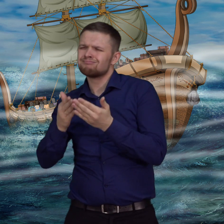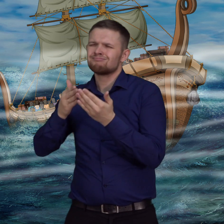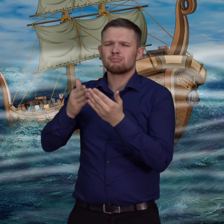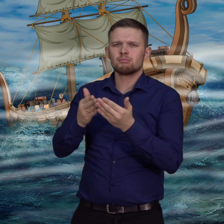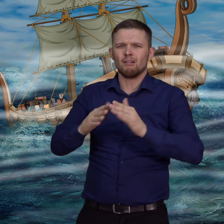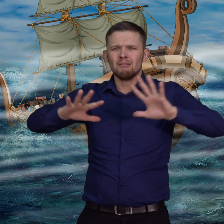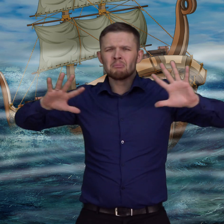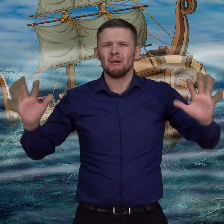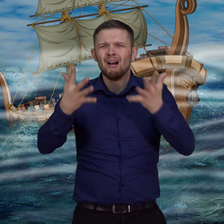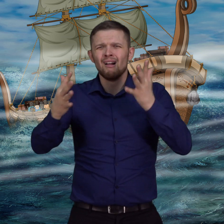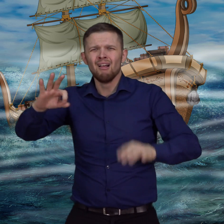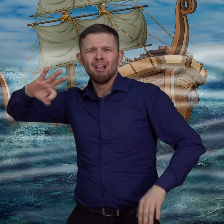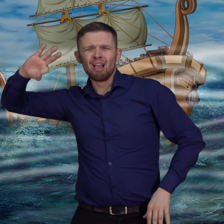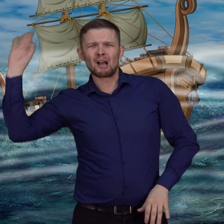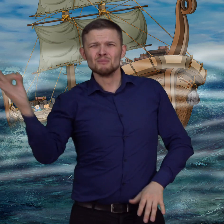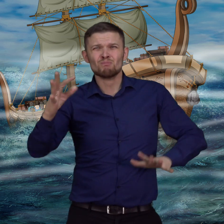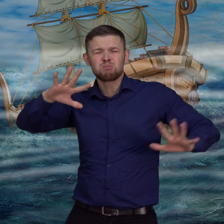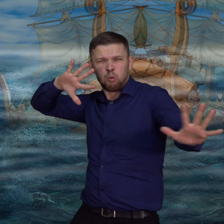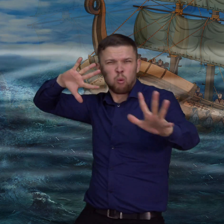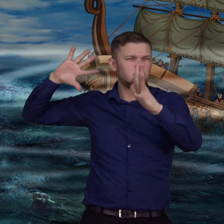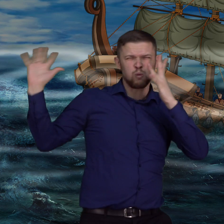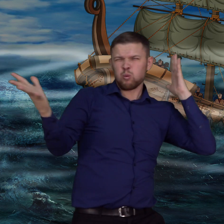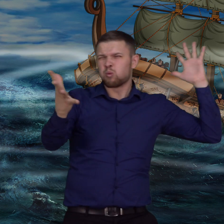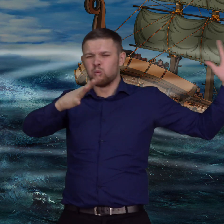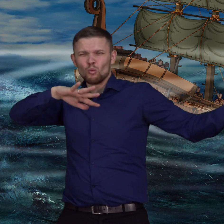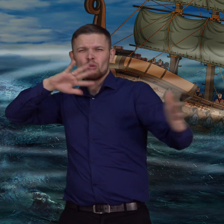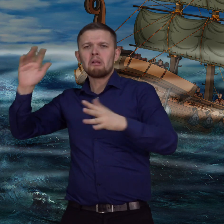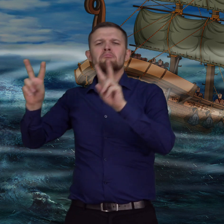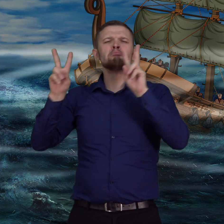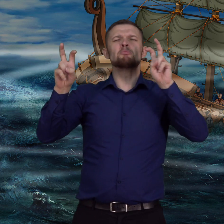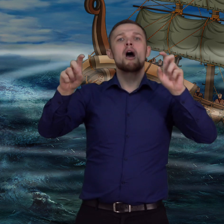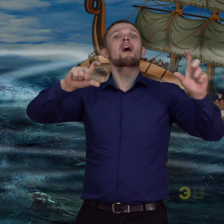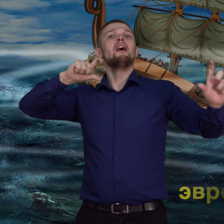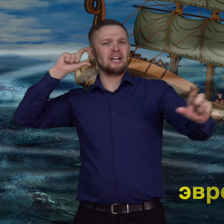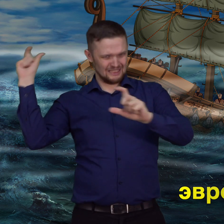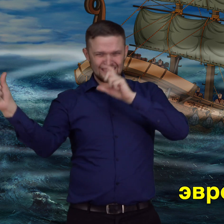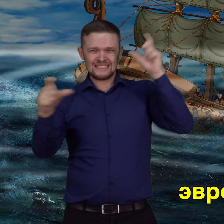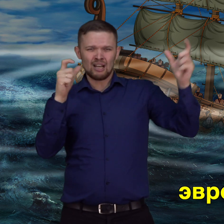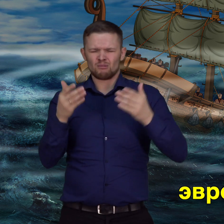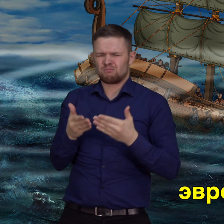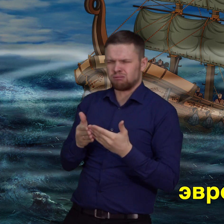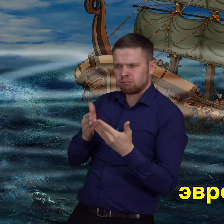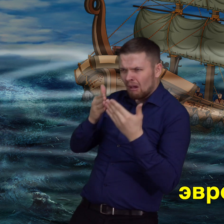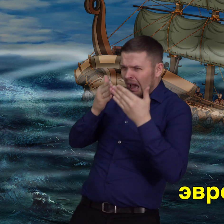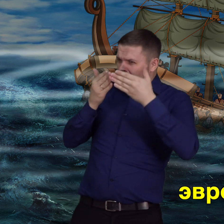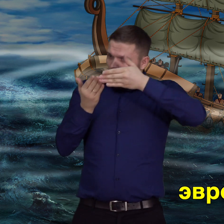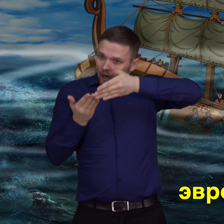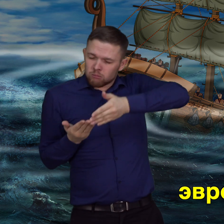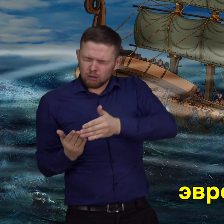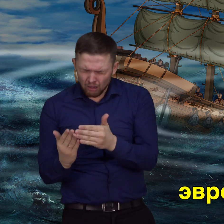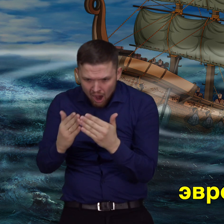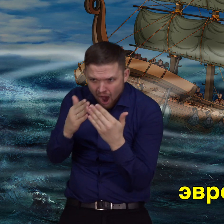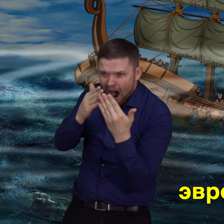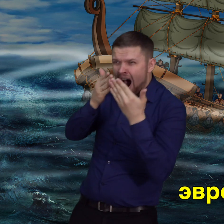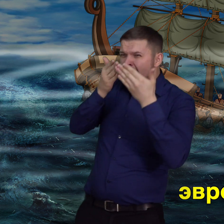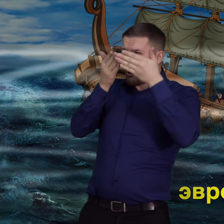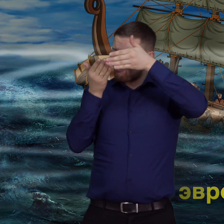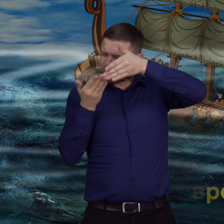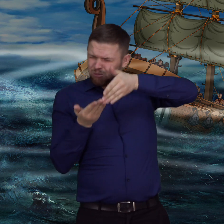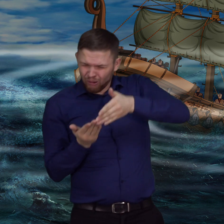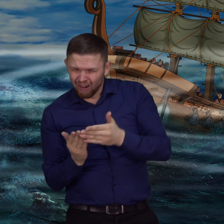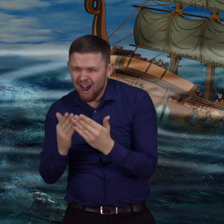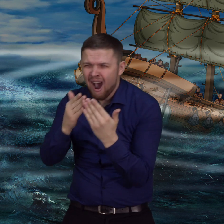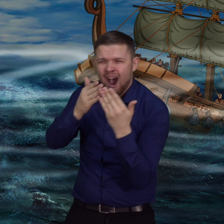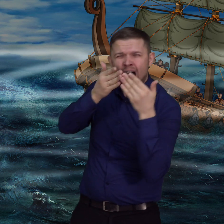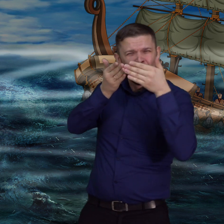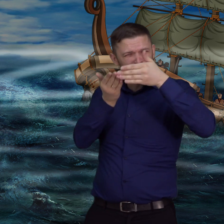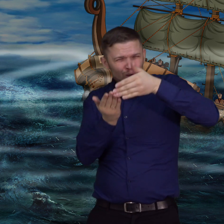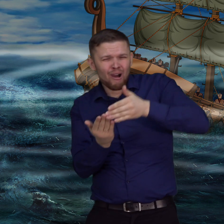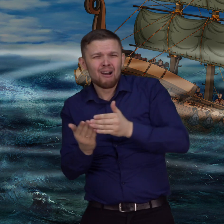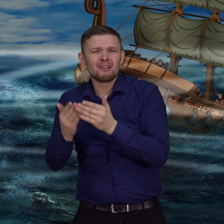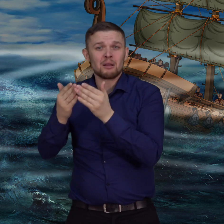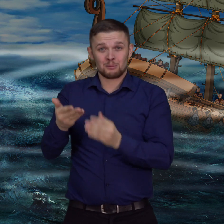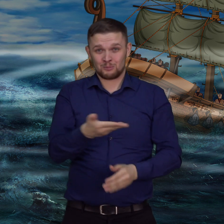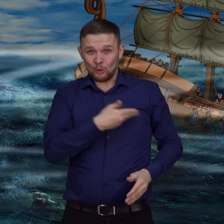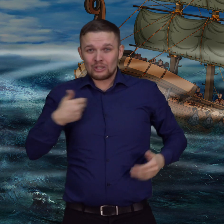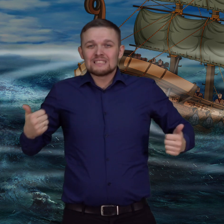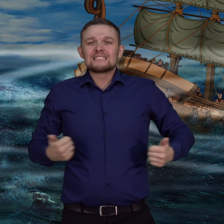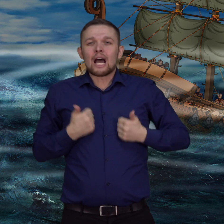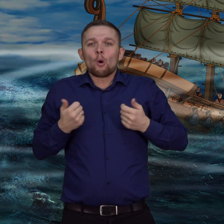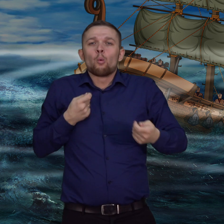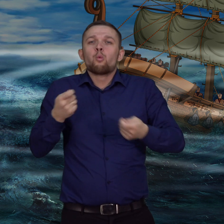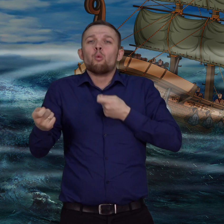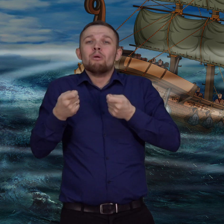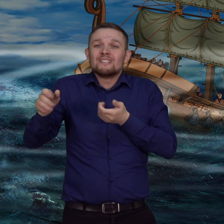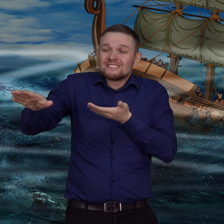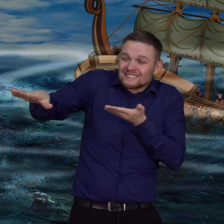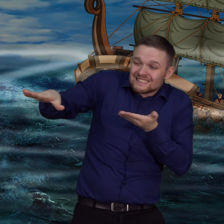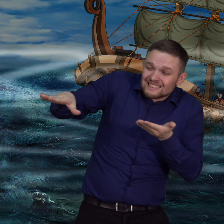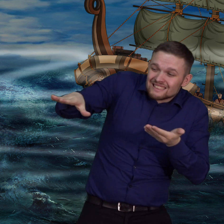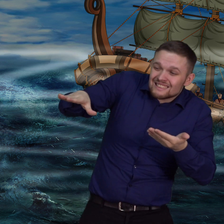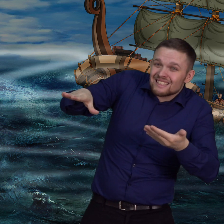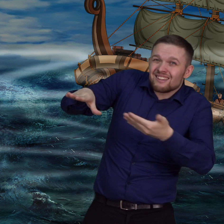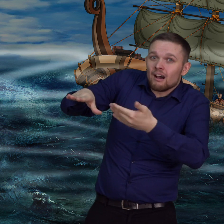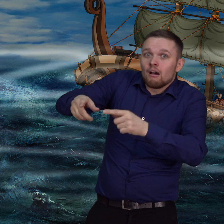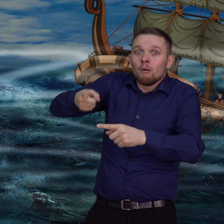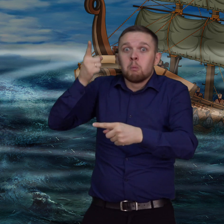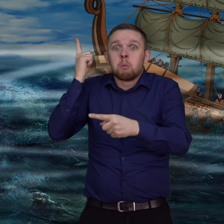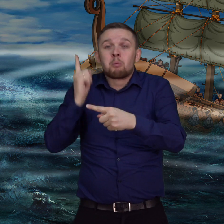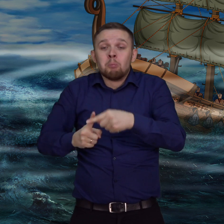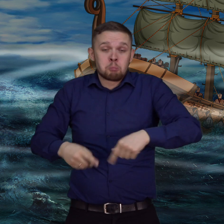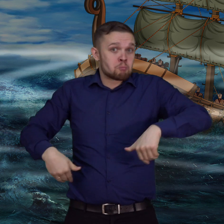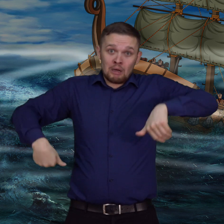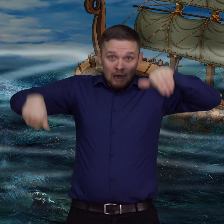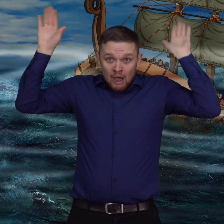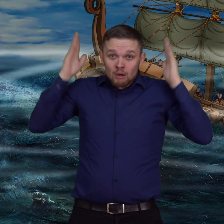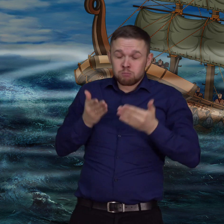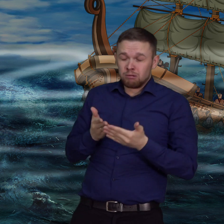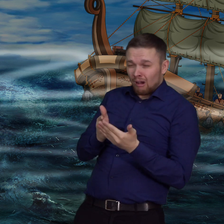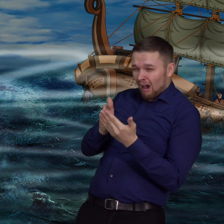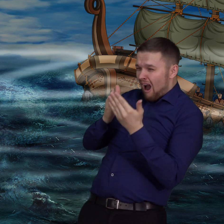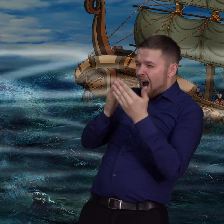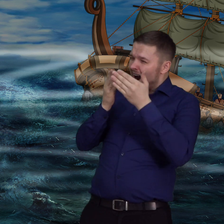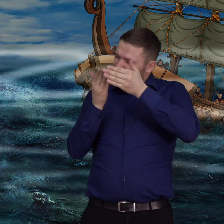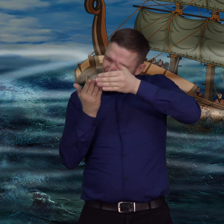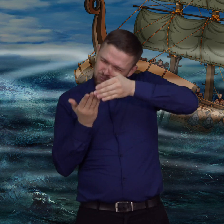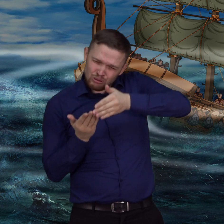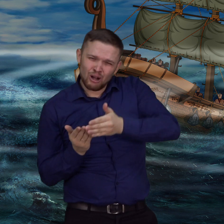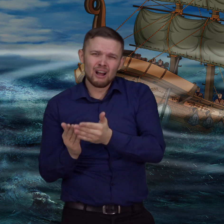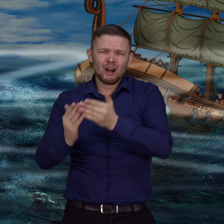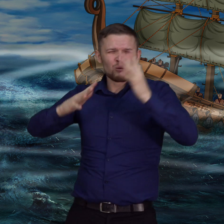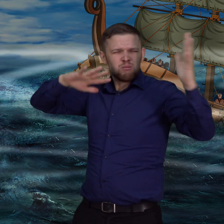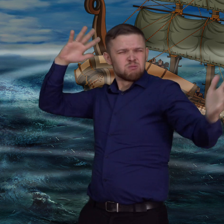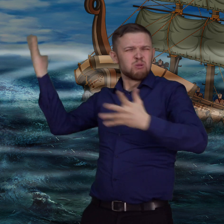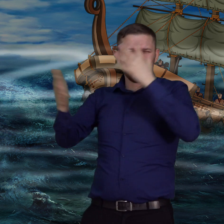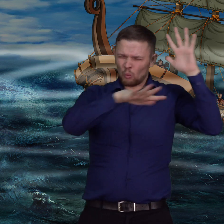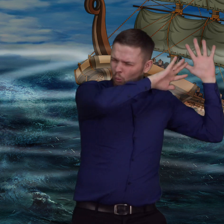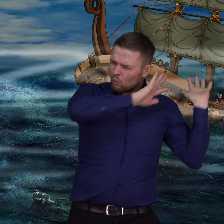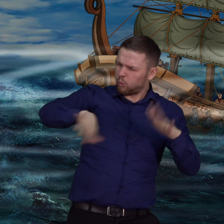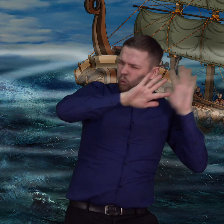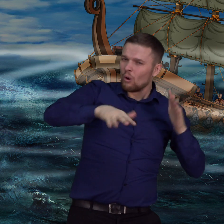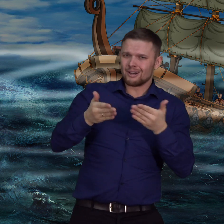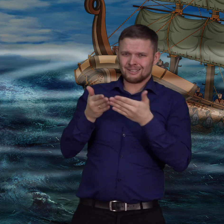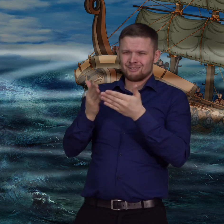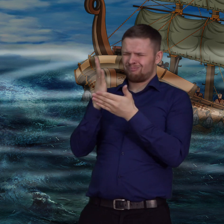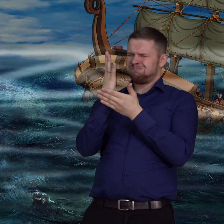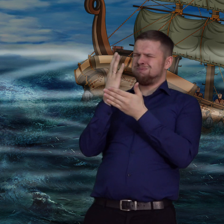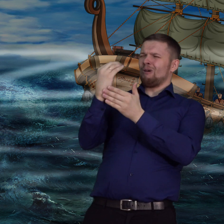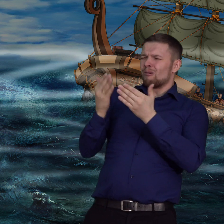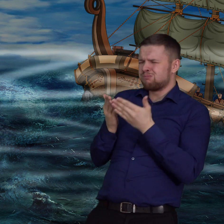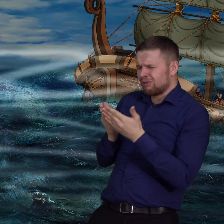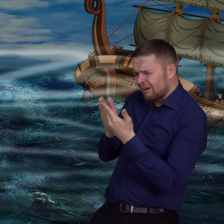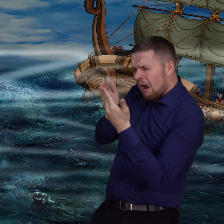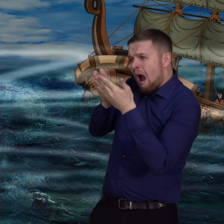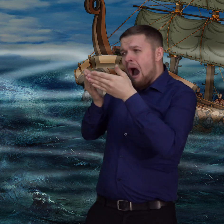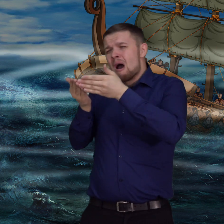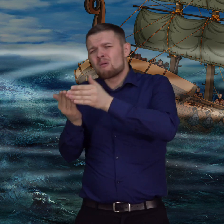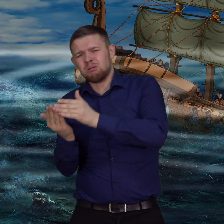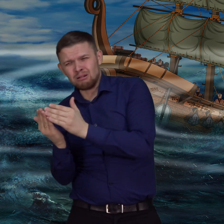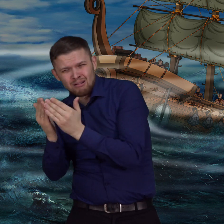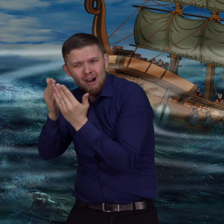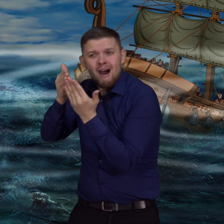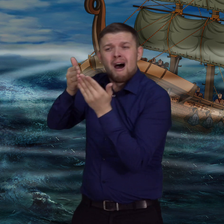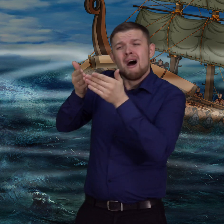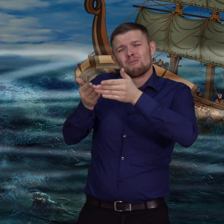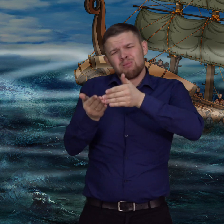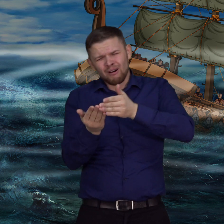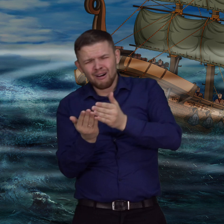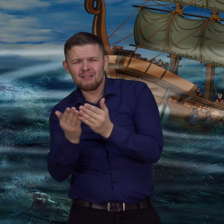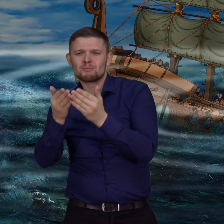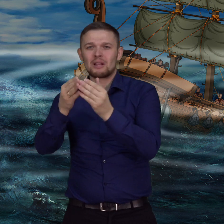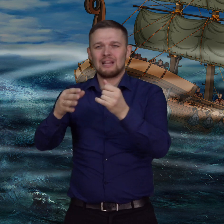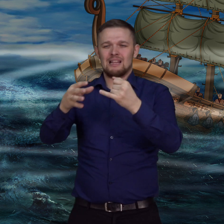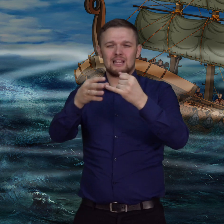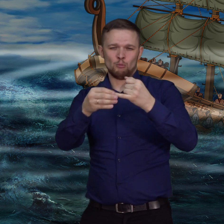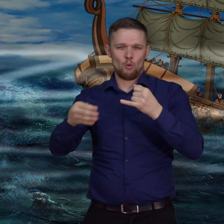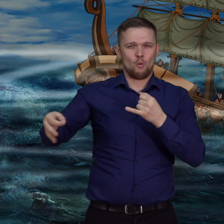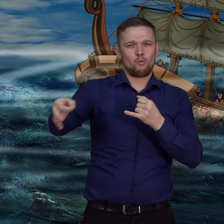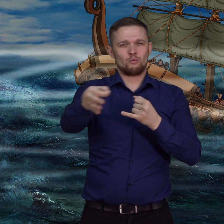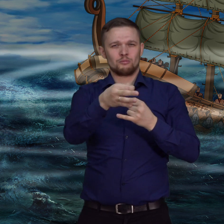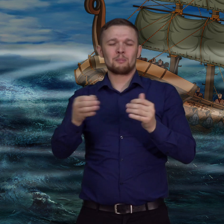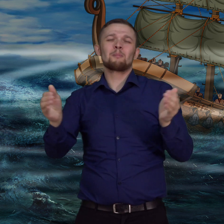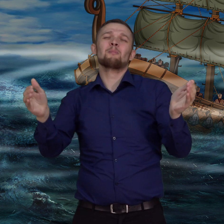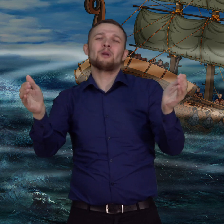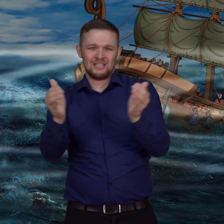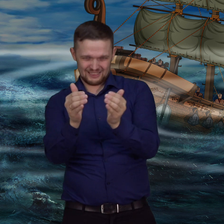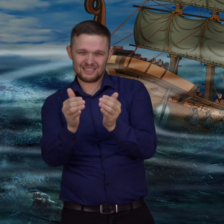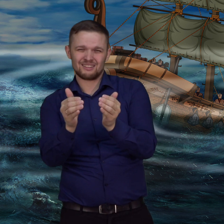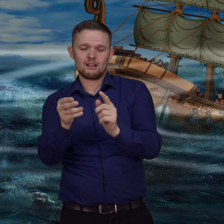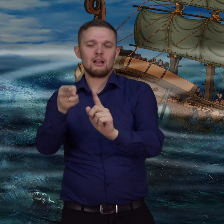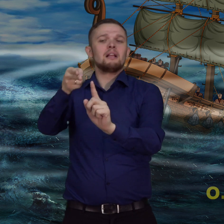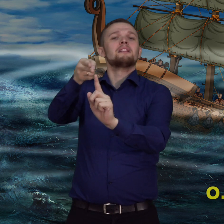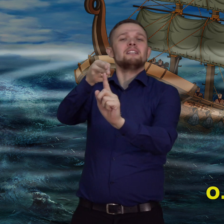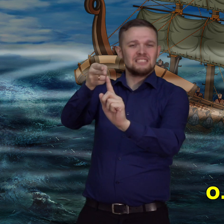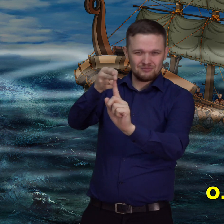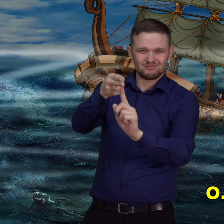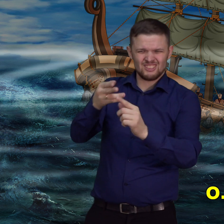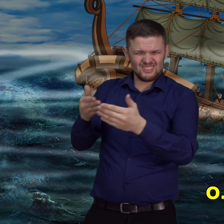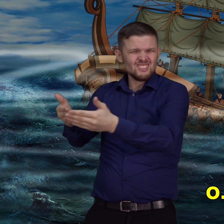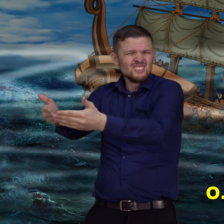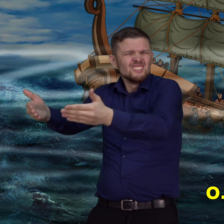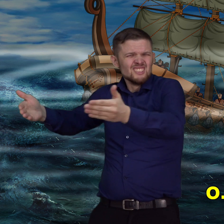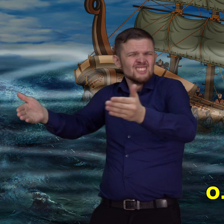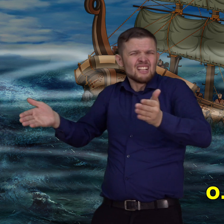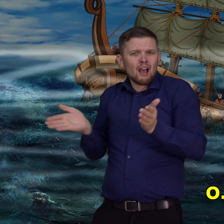But it was not long before a cyclone called the Northeaster swept down across the island. Unable to head into the wind, the ship was caught up. So we gave way and let ourselves be driven along.